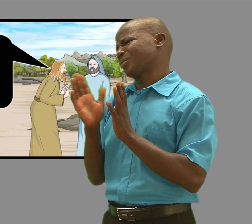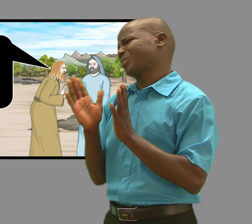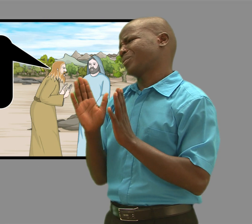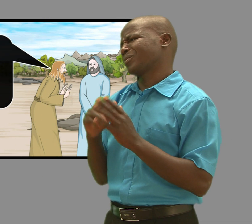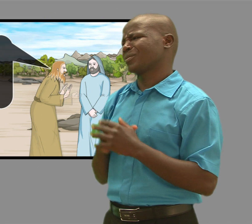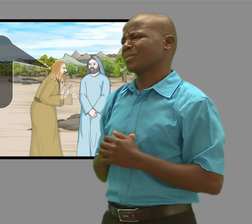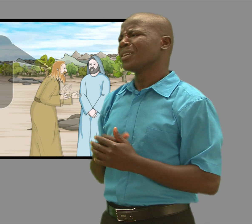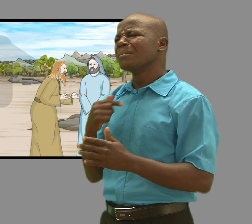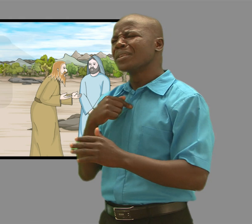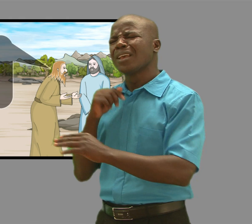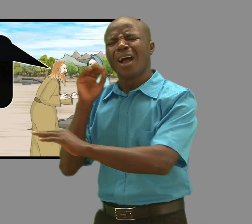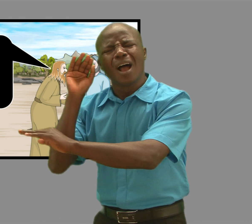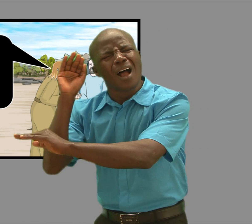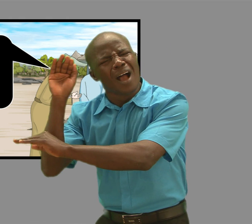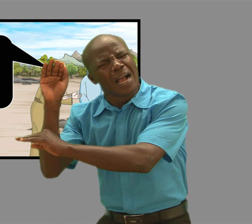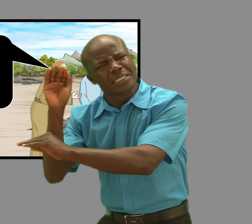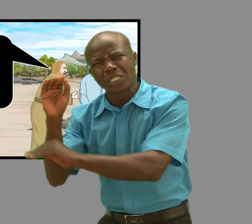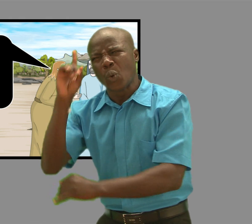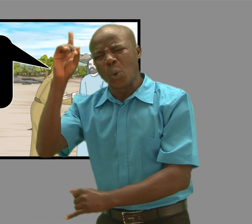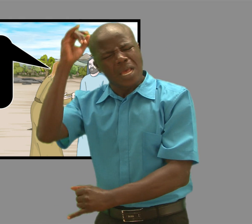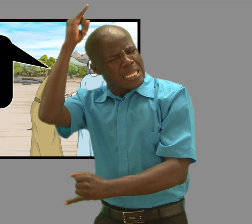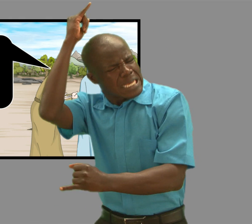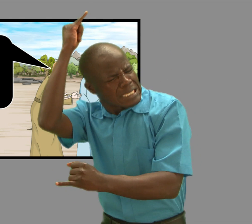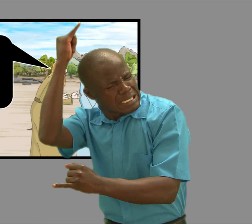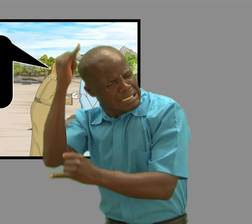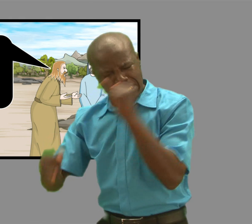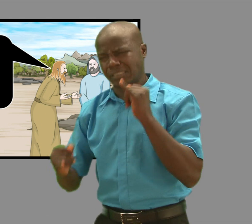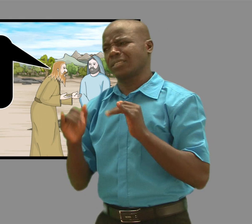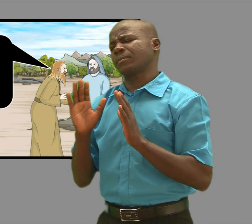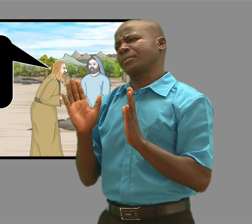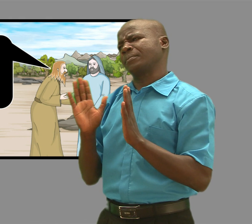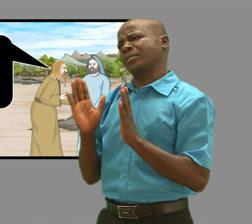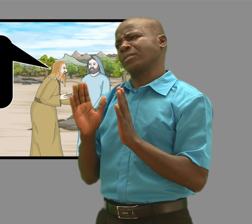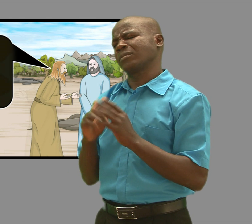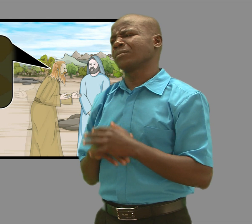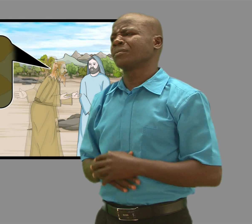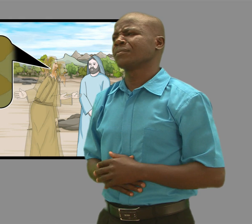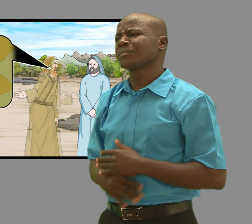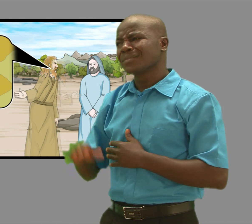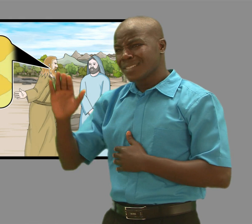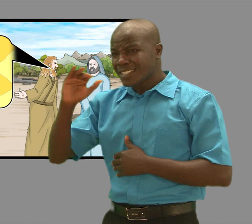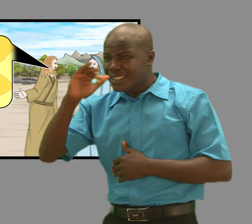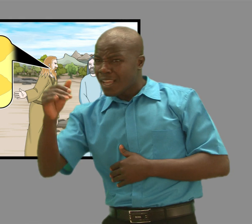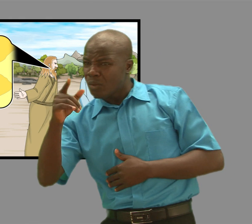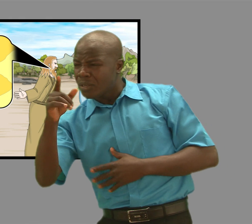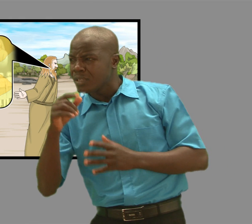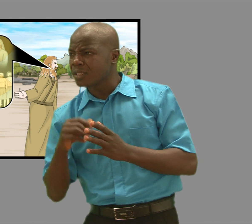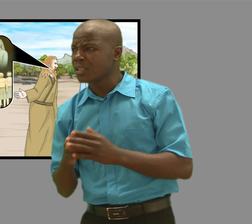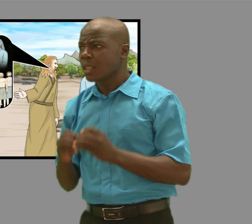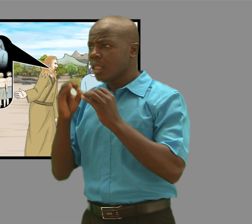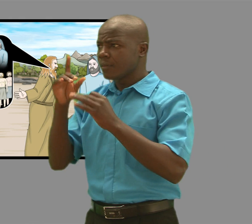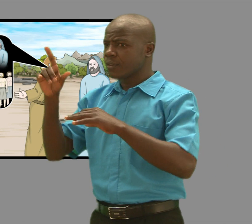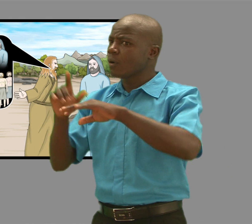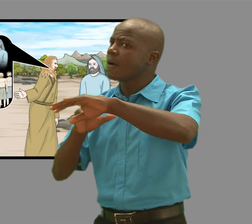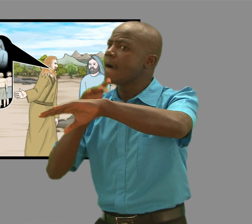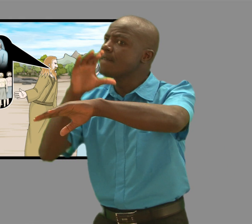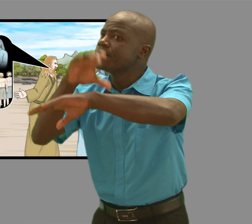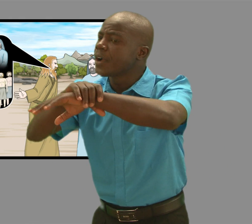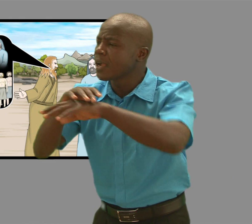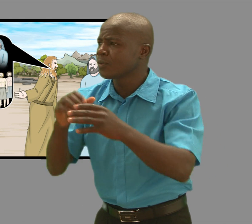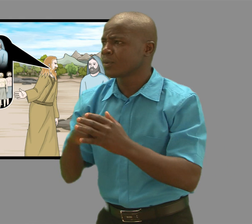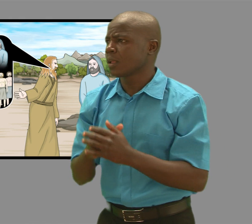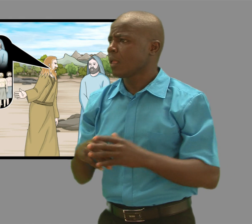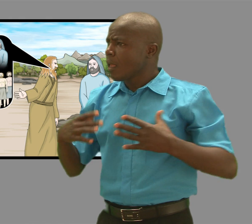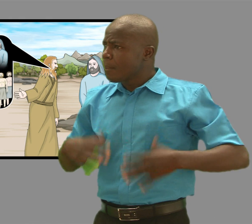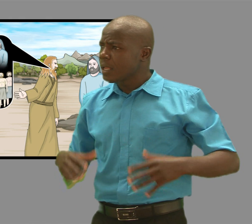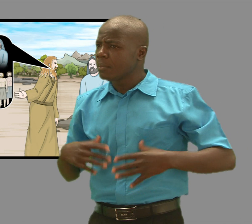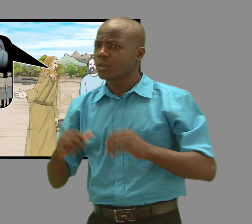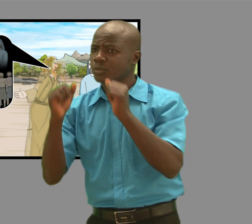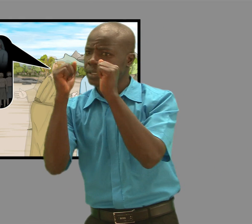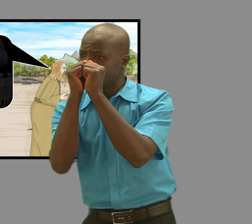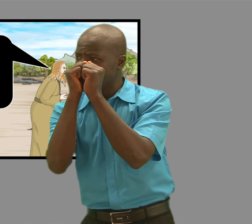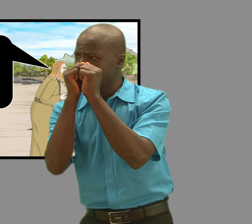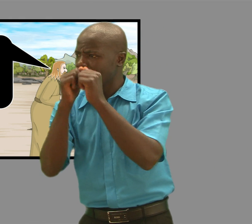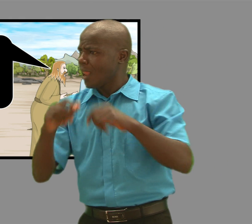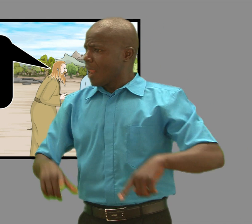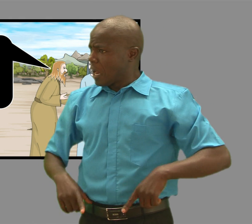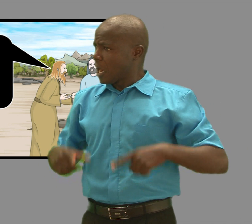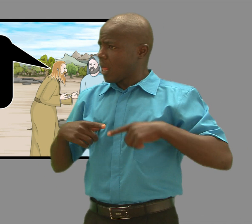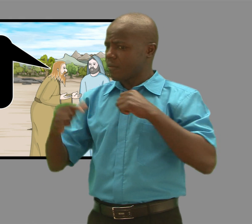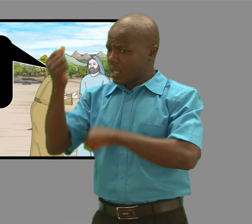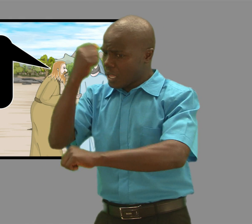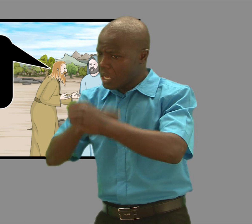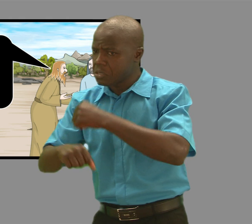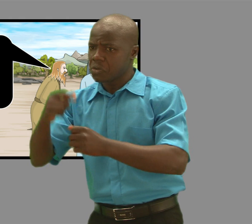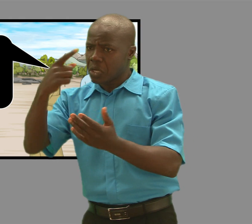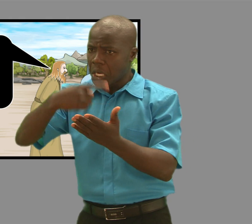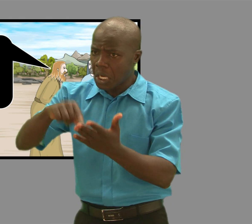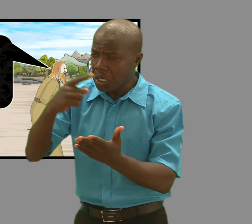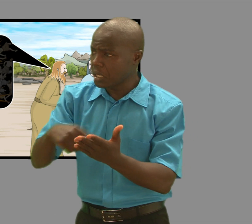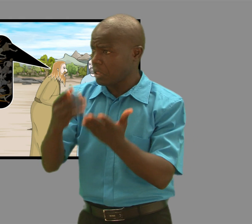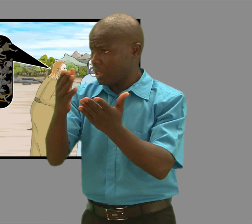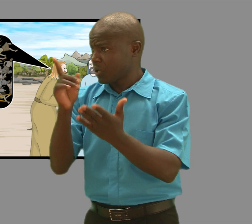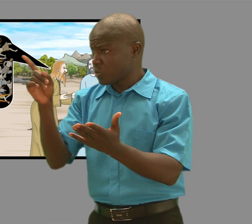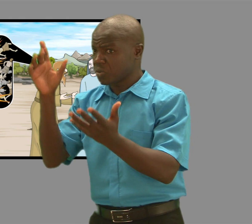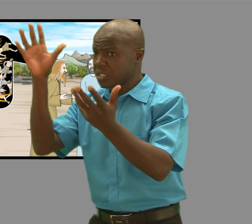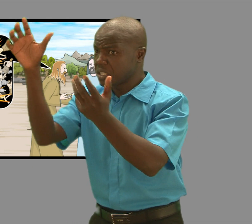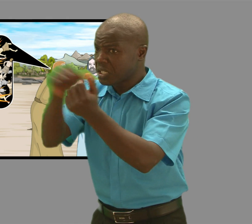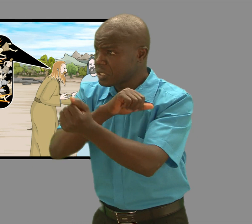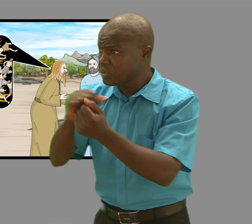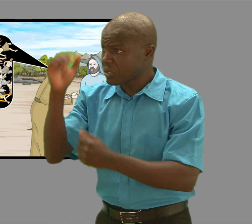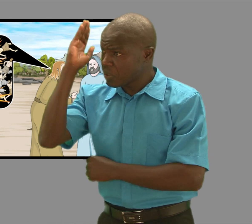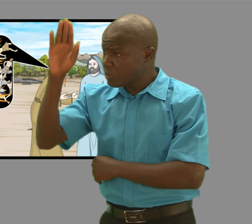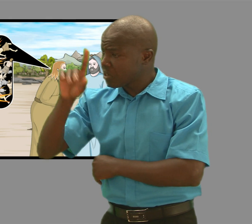Suppose ten are found there?”